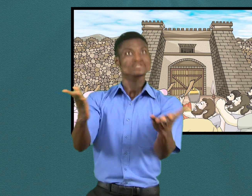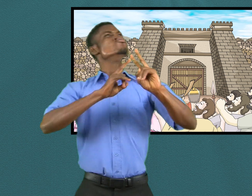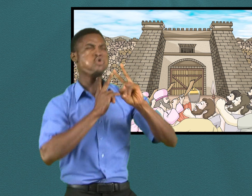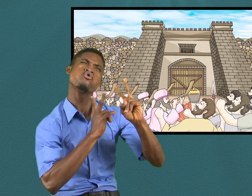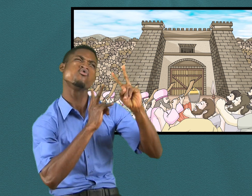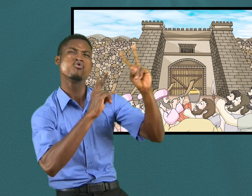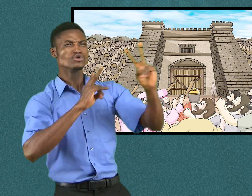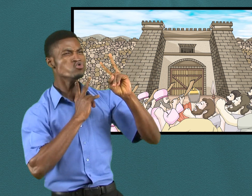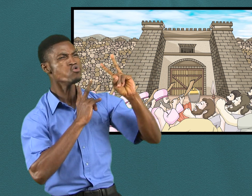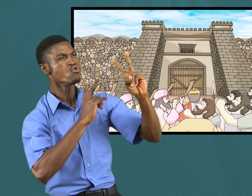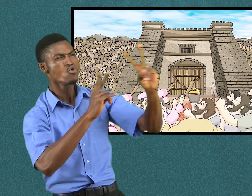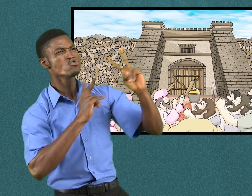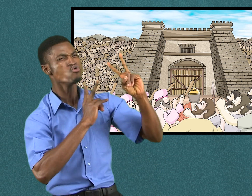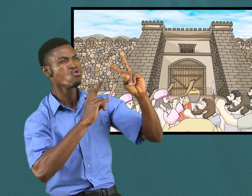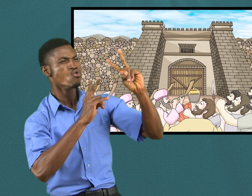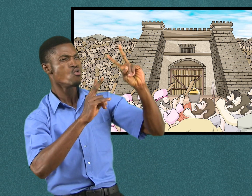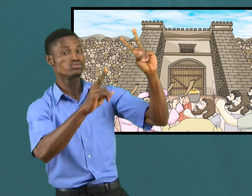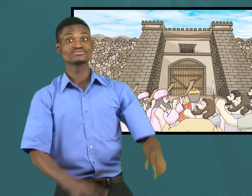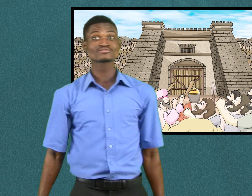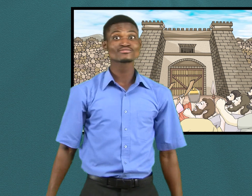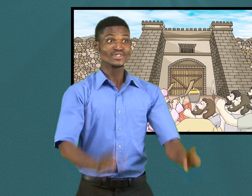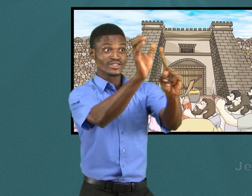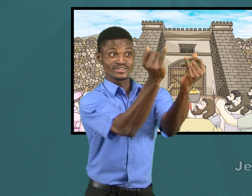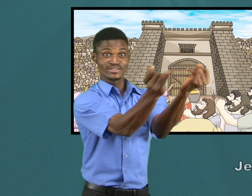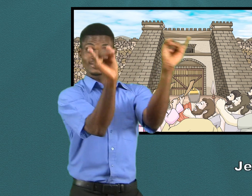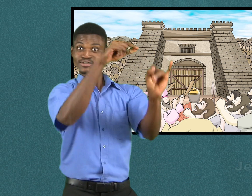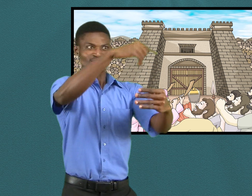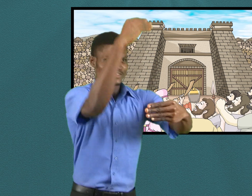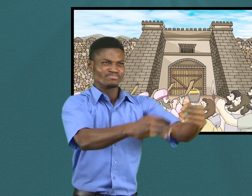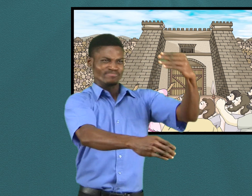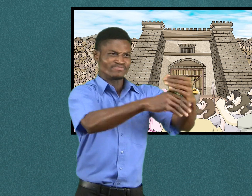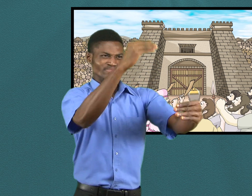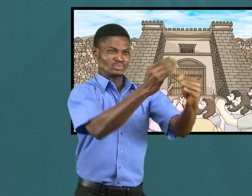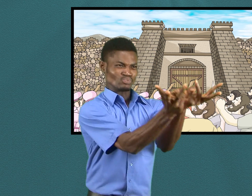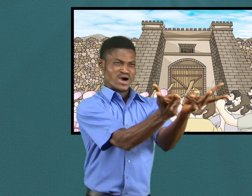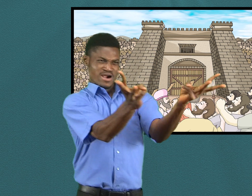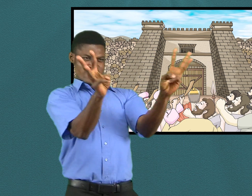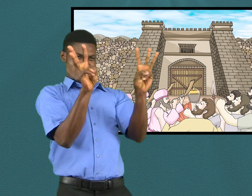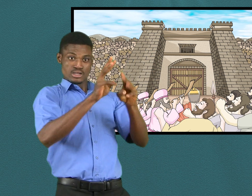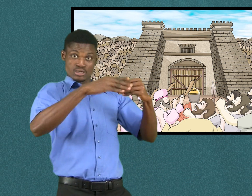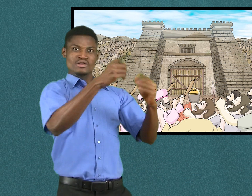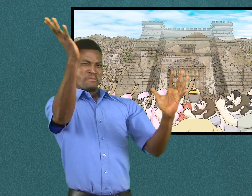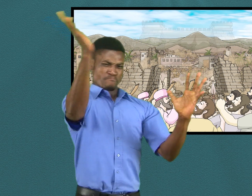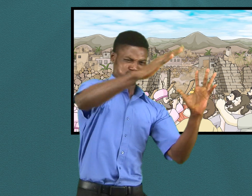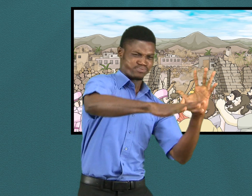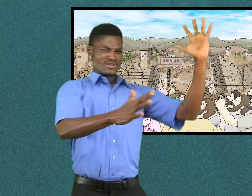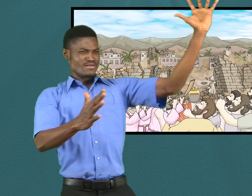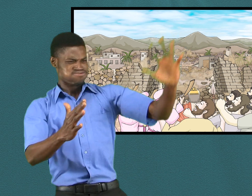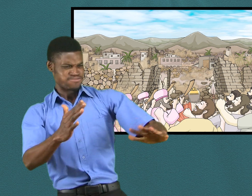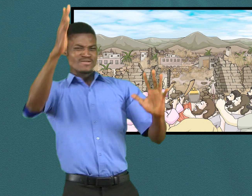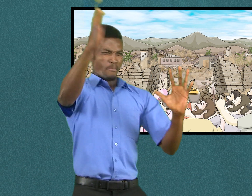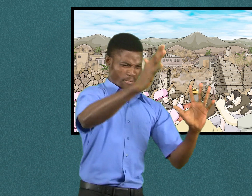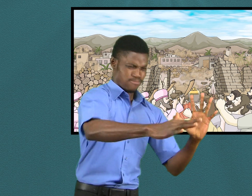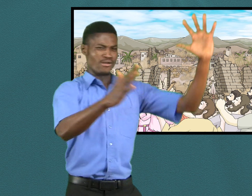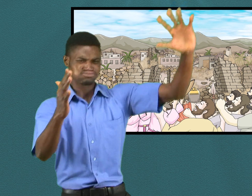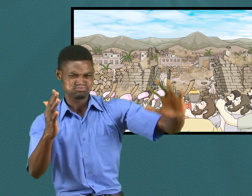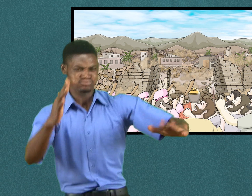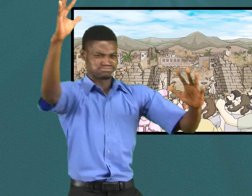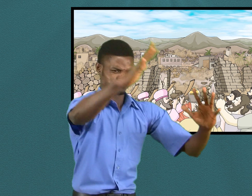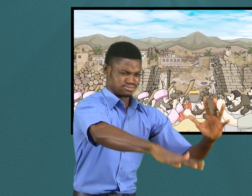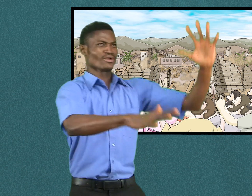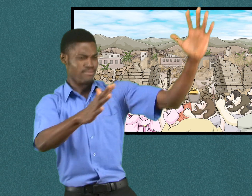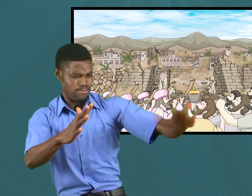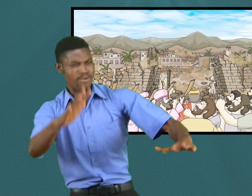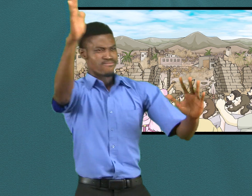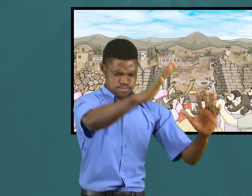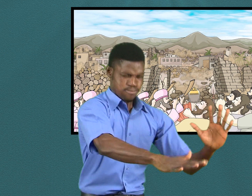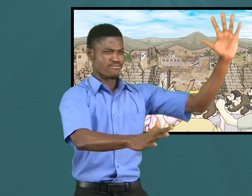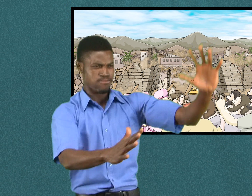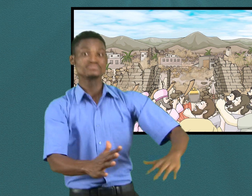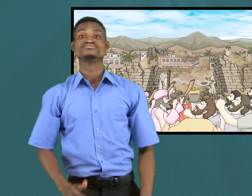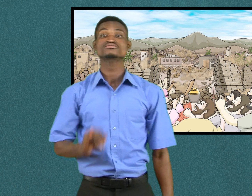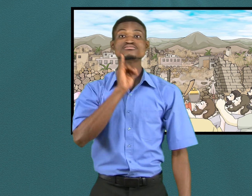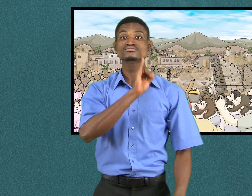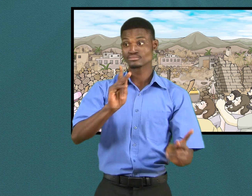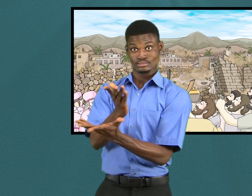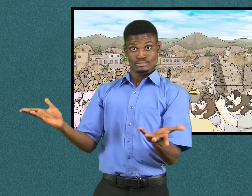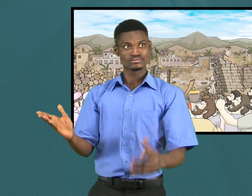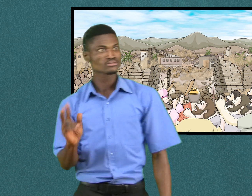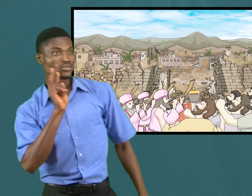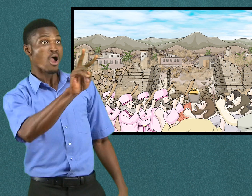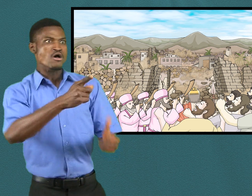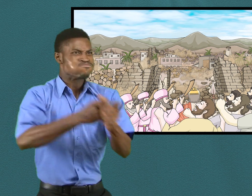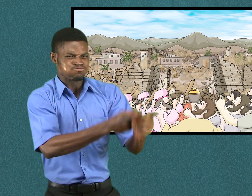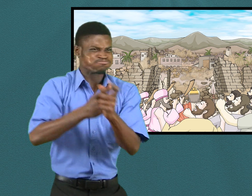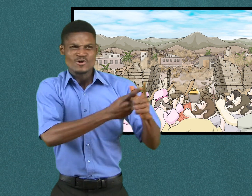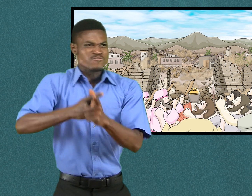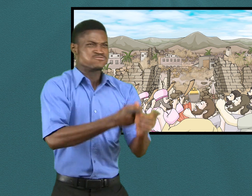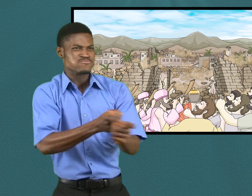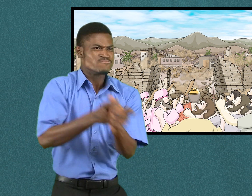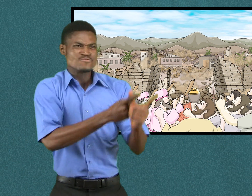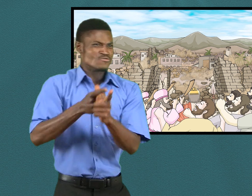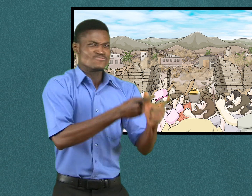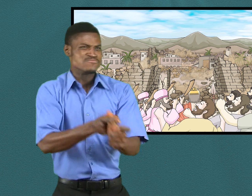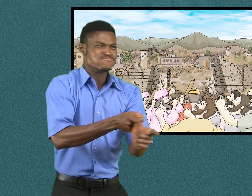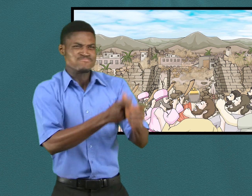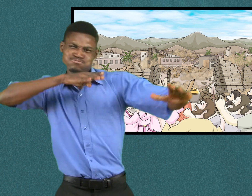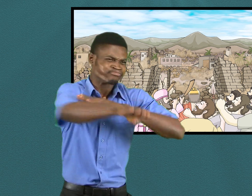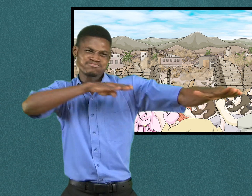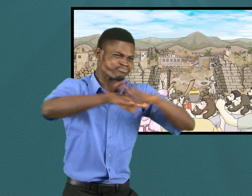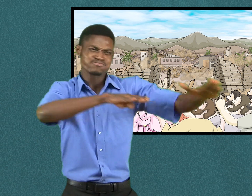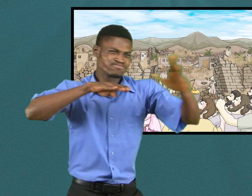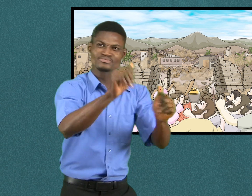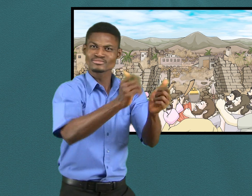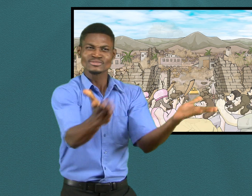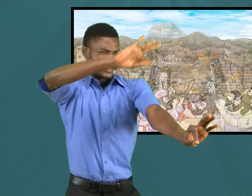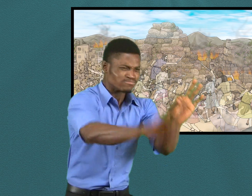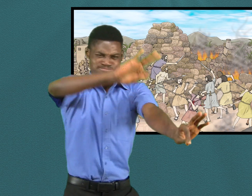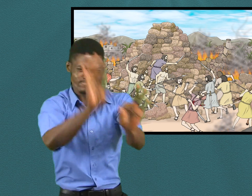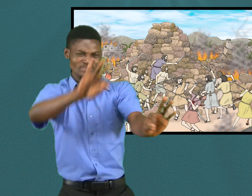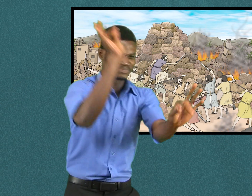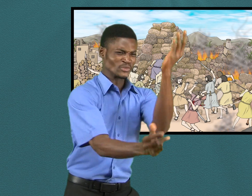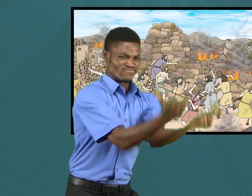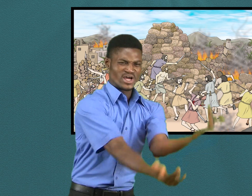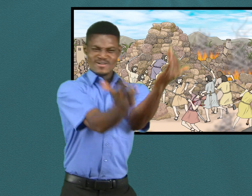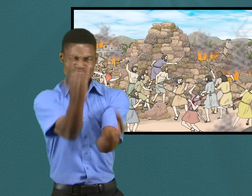When they heard the blast of the horn, the people gave a great shout, and the wall collapsed.